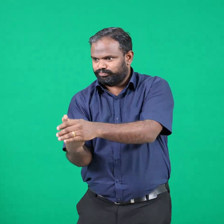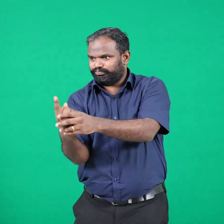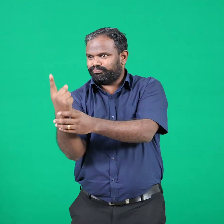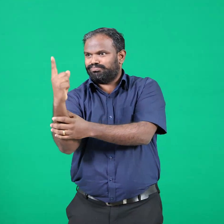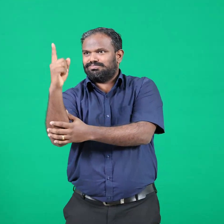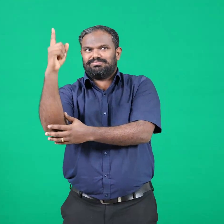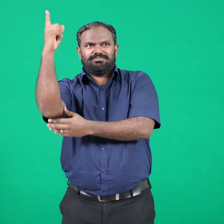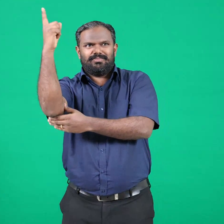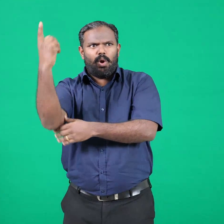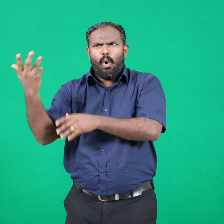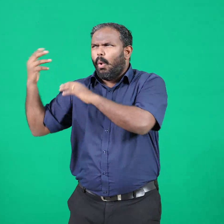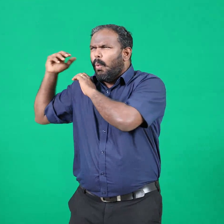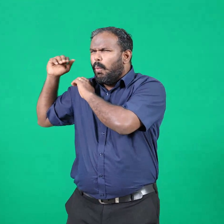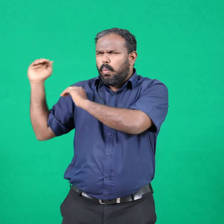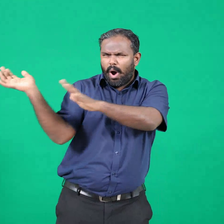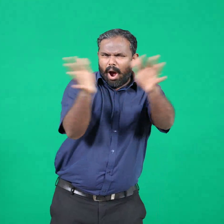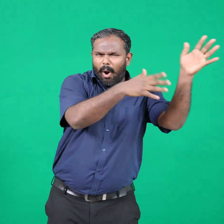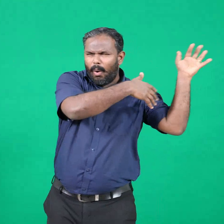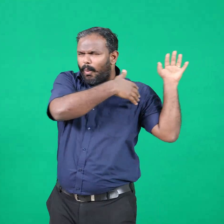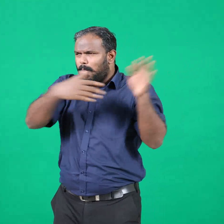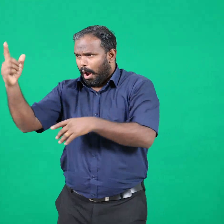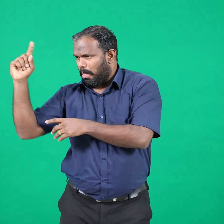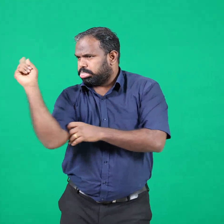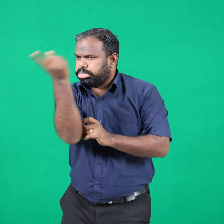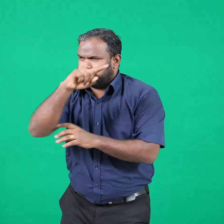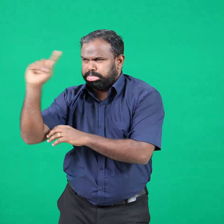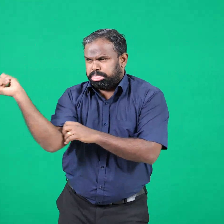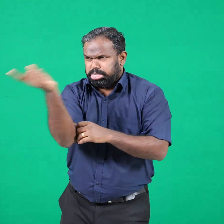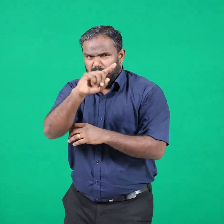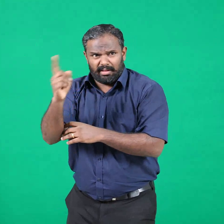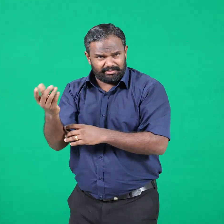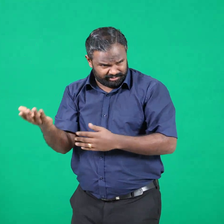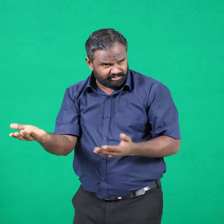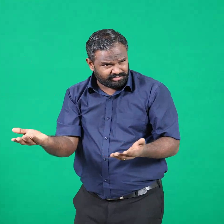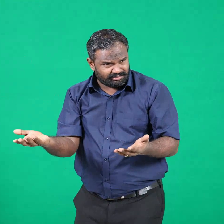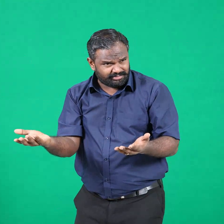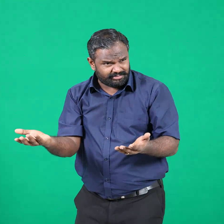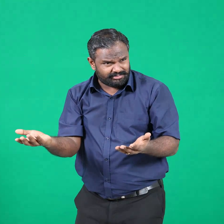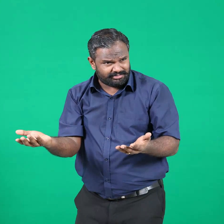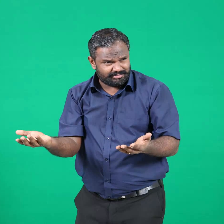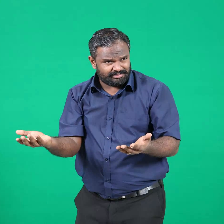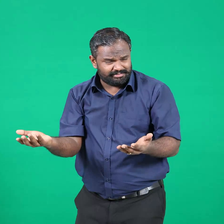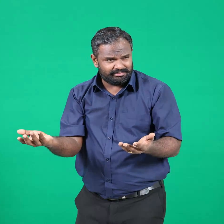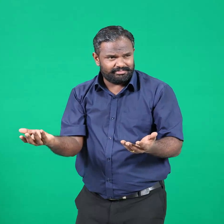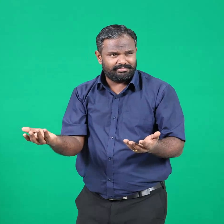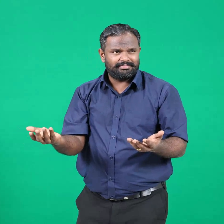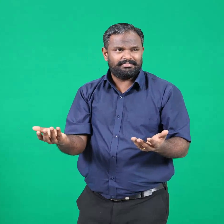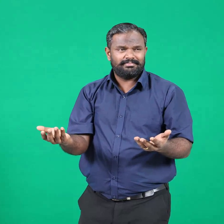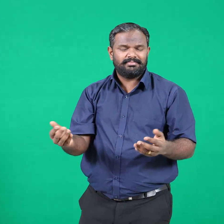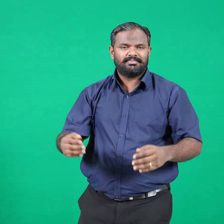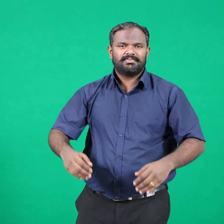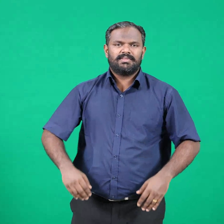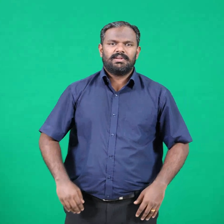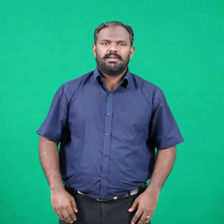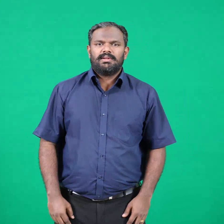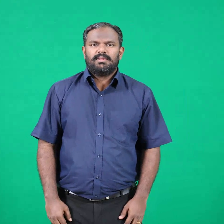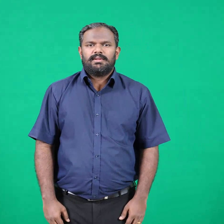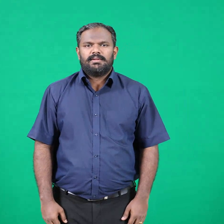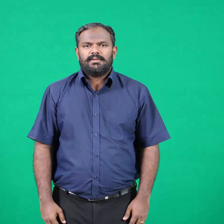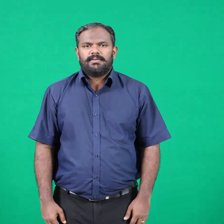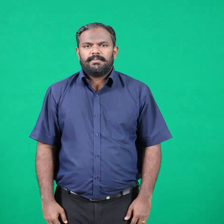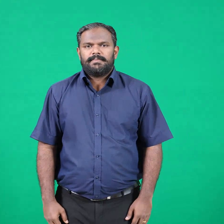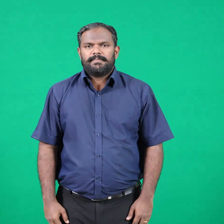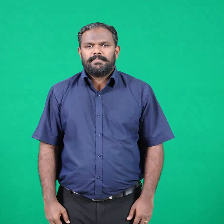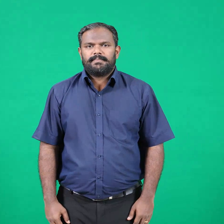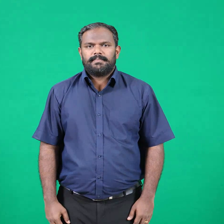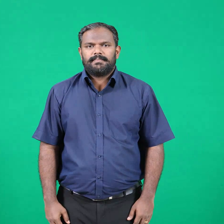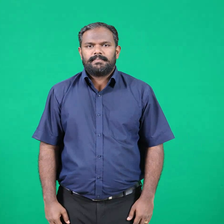A reed swaying in the wind?